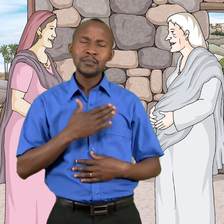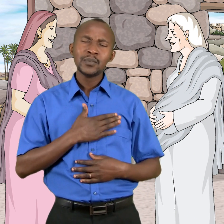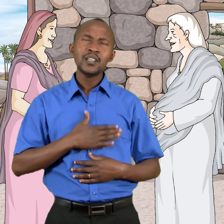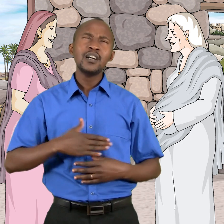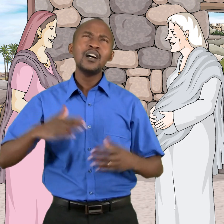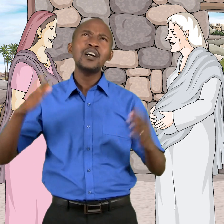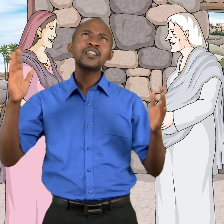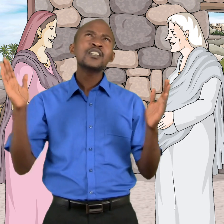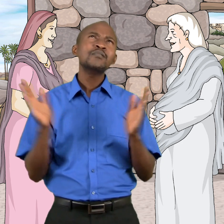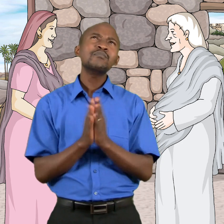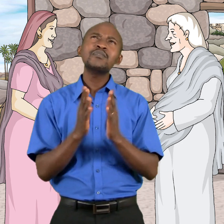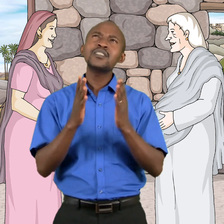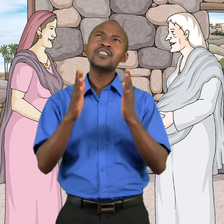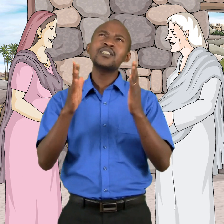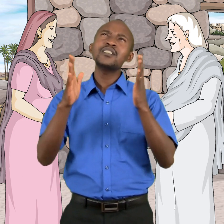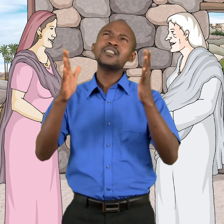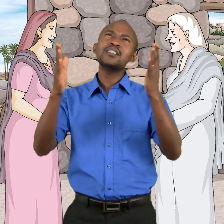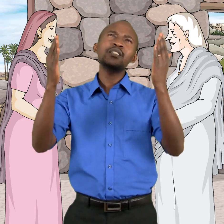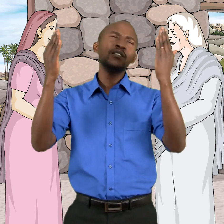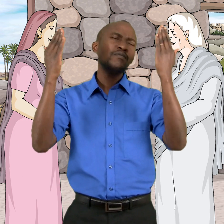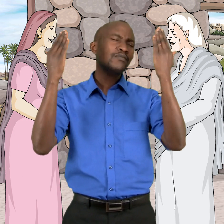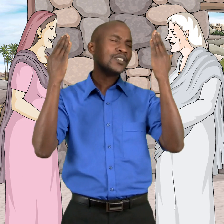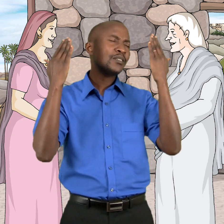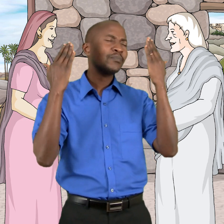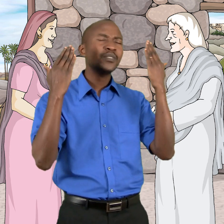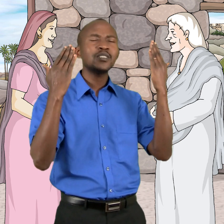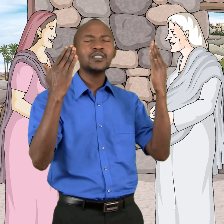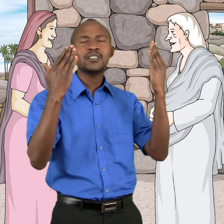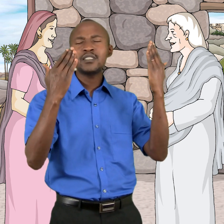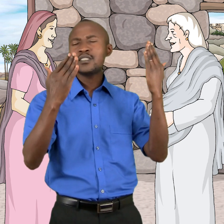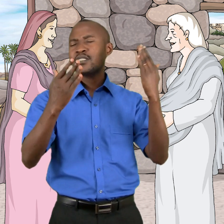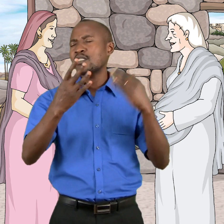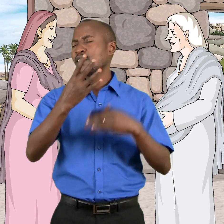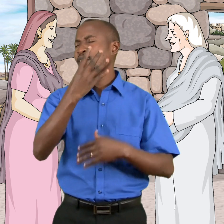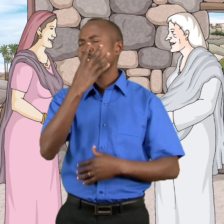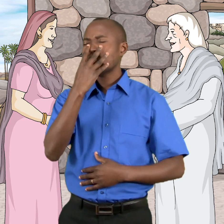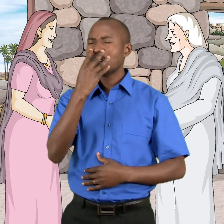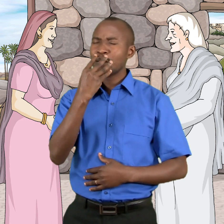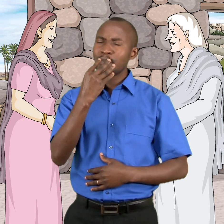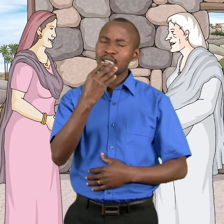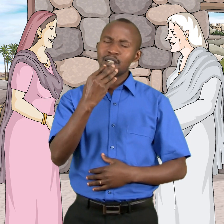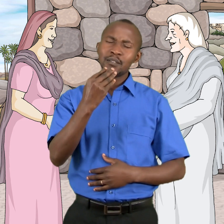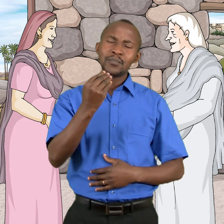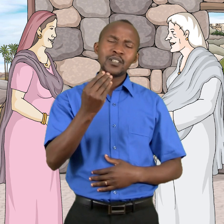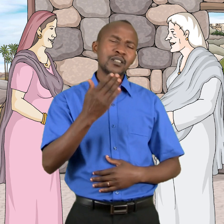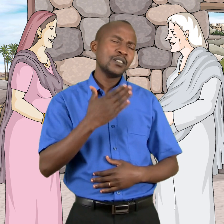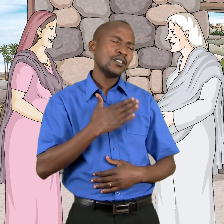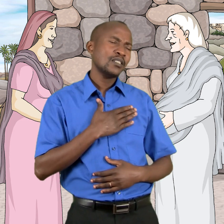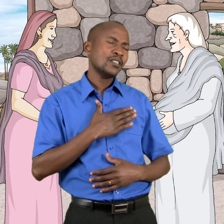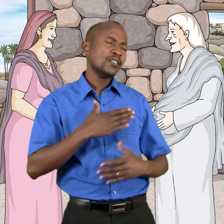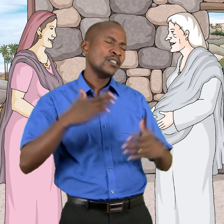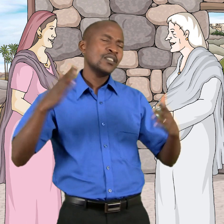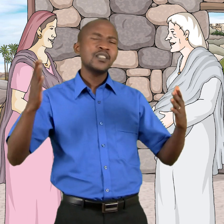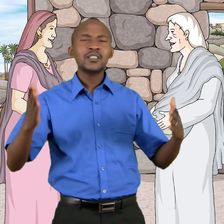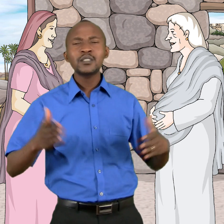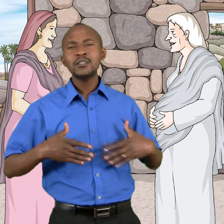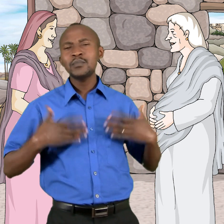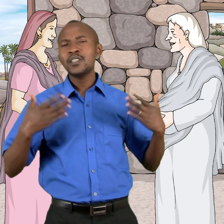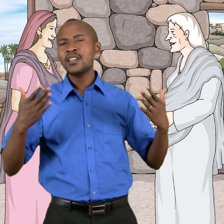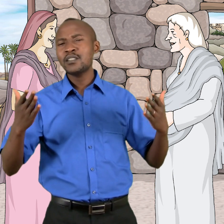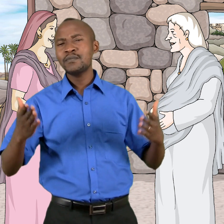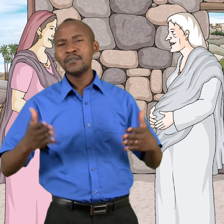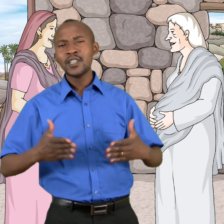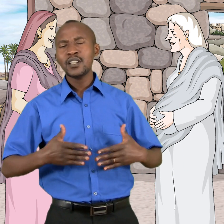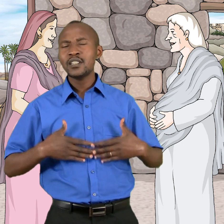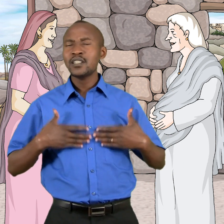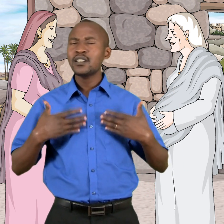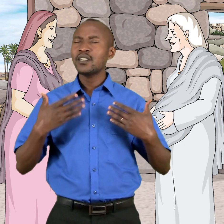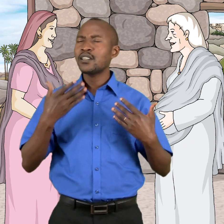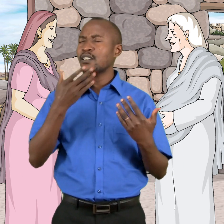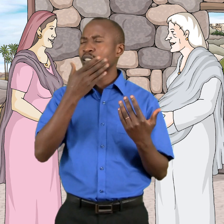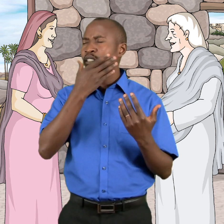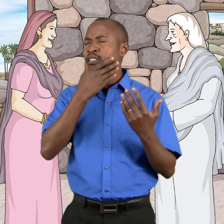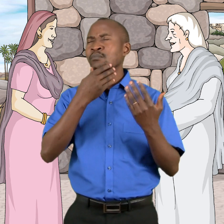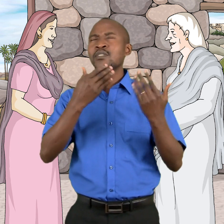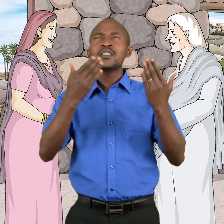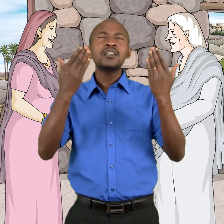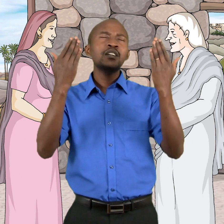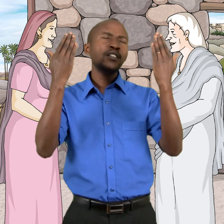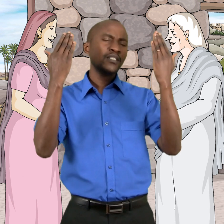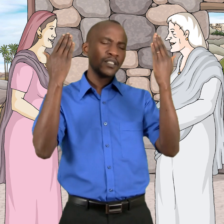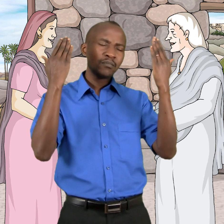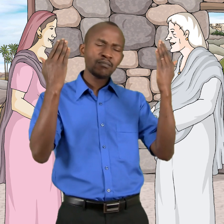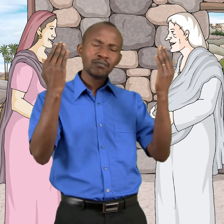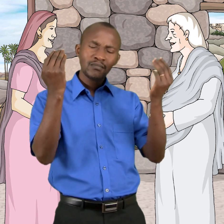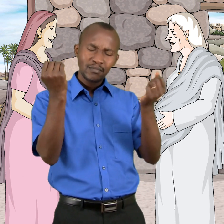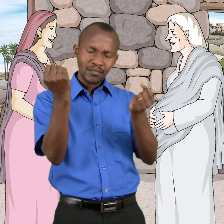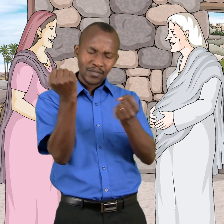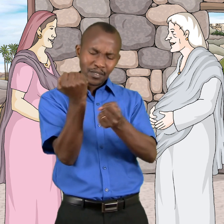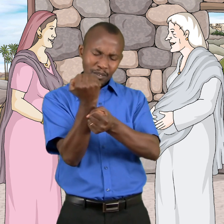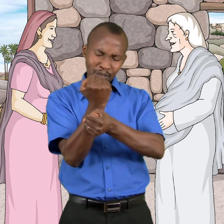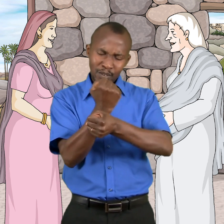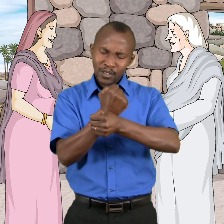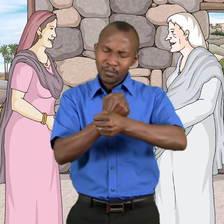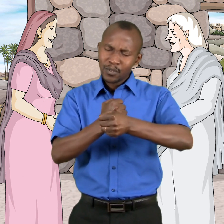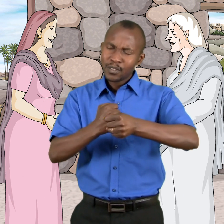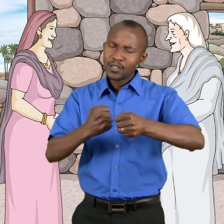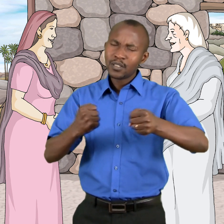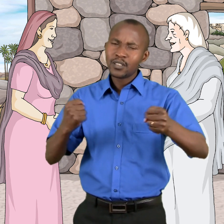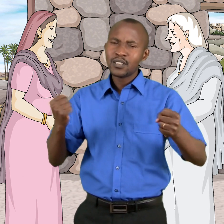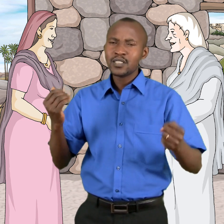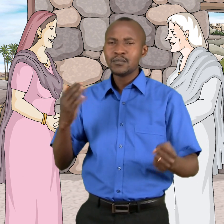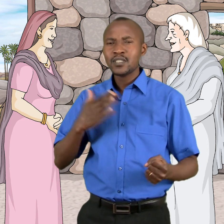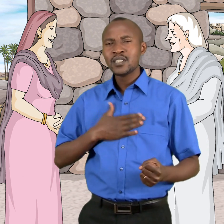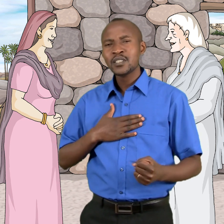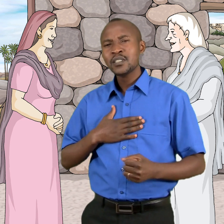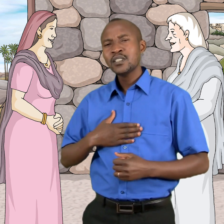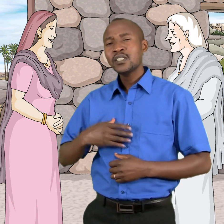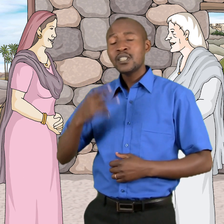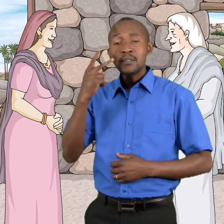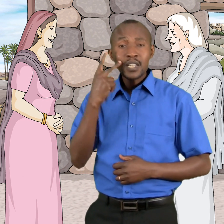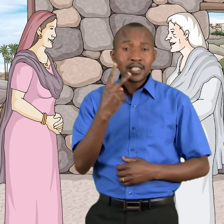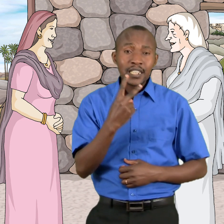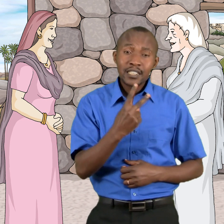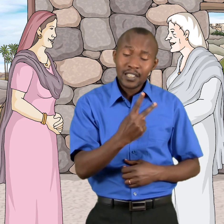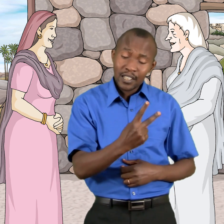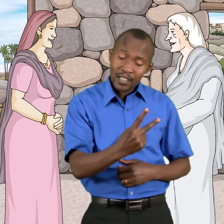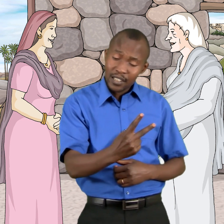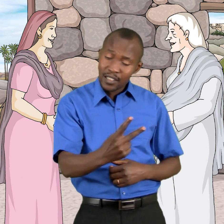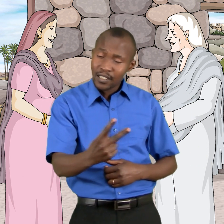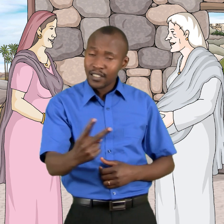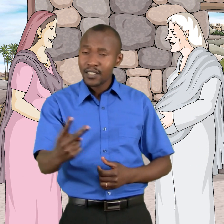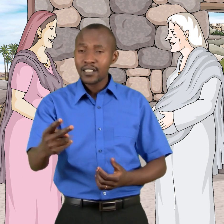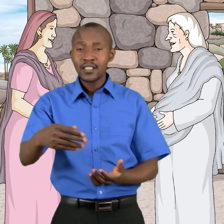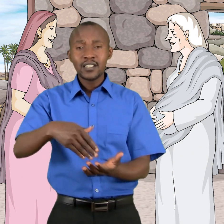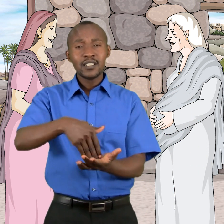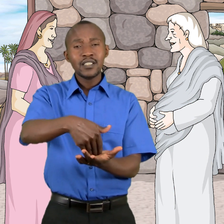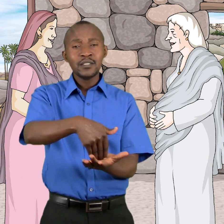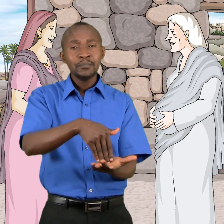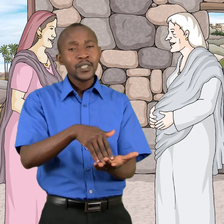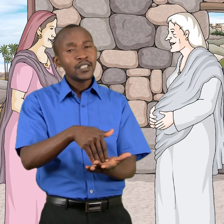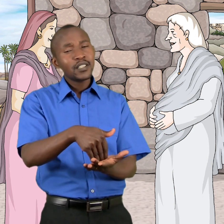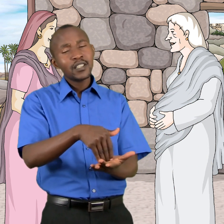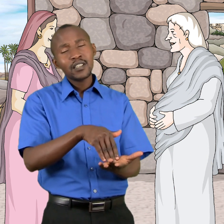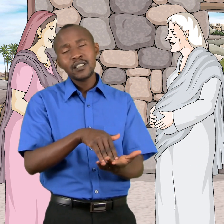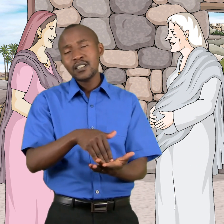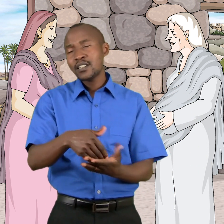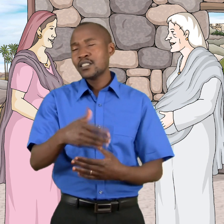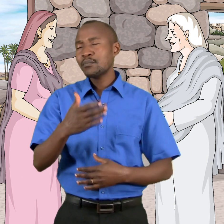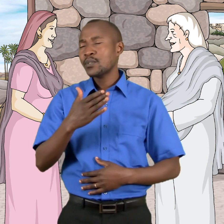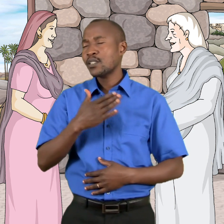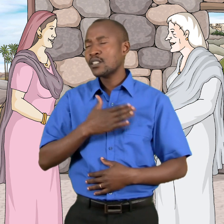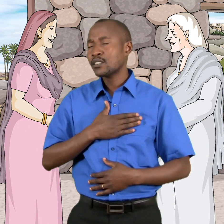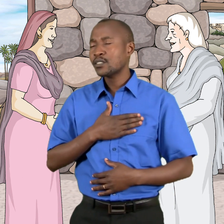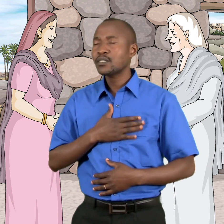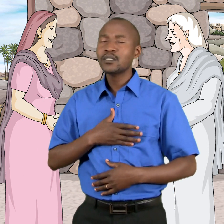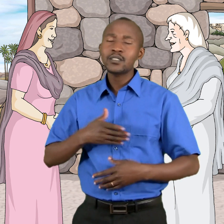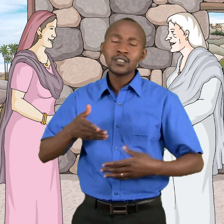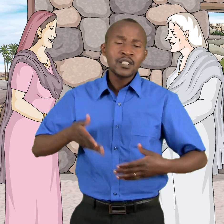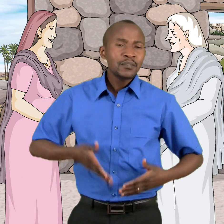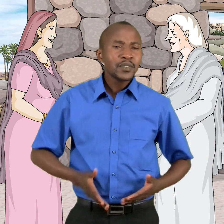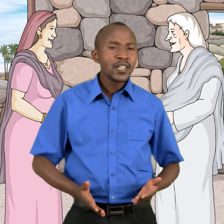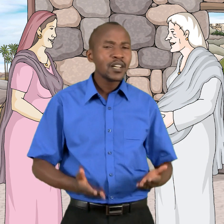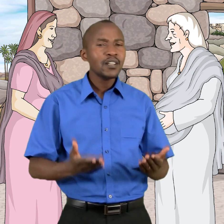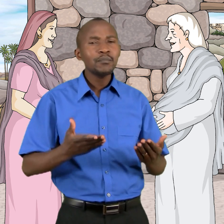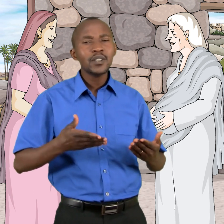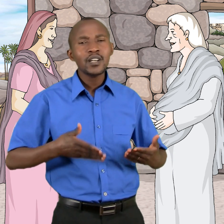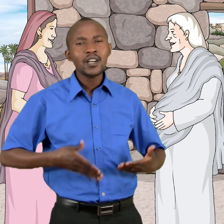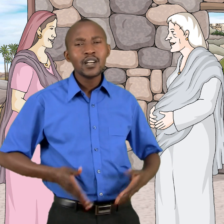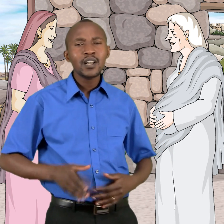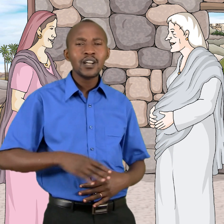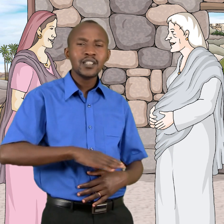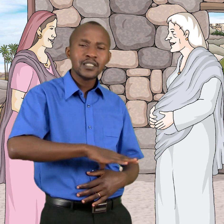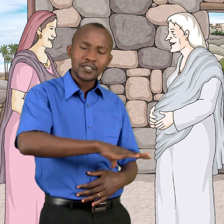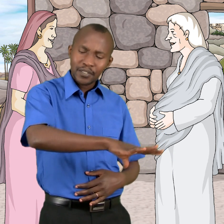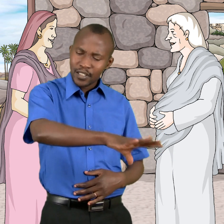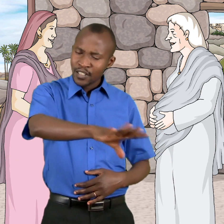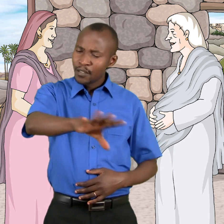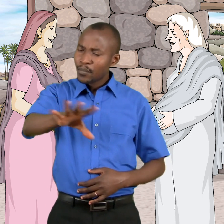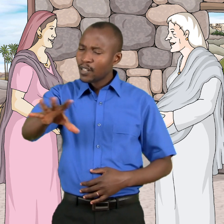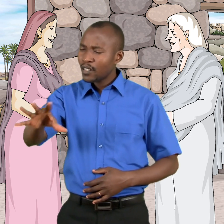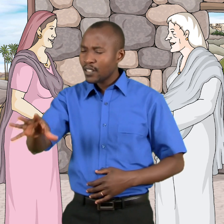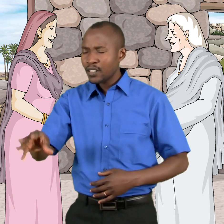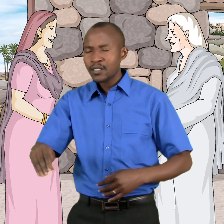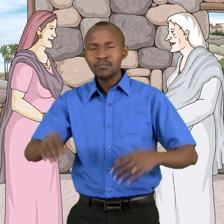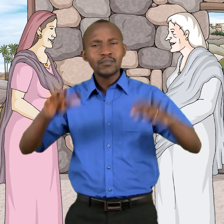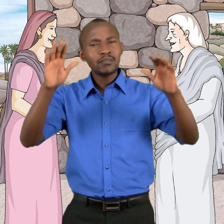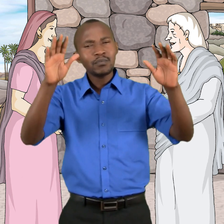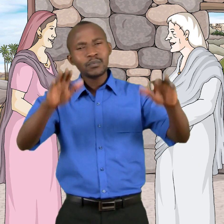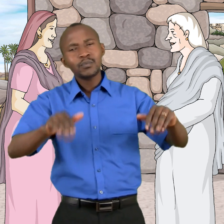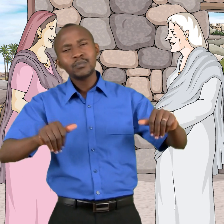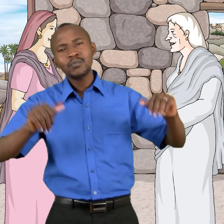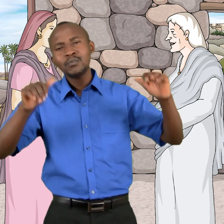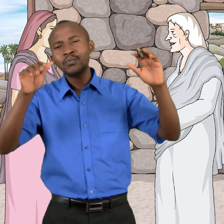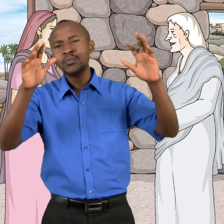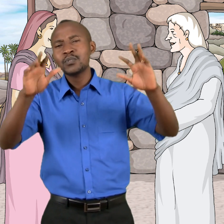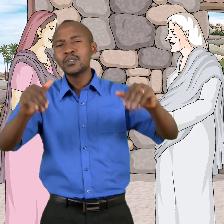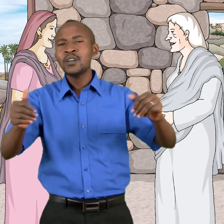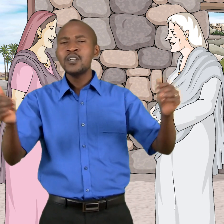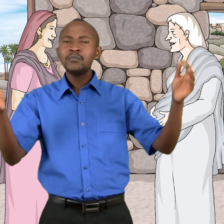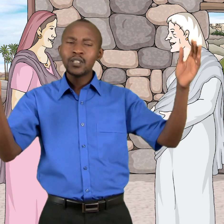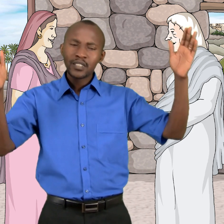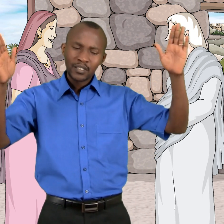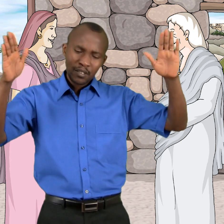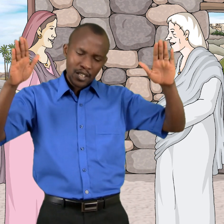Holy is His name. His mercy extends to those who fear Him, from generation to generation. He has performed mighty deeds with His arm; He has scattered those who are proud in the thoughts of their hearts. He has brought down rulers from their thrones, but has exalted the humble.